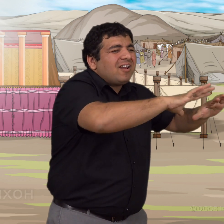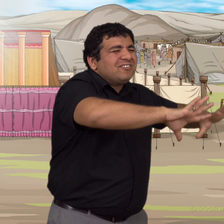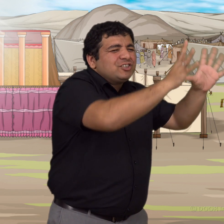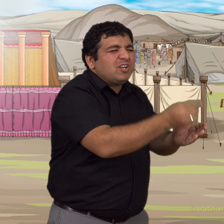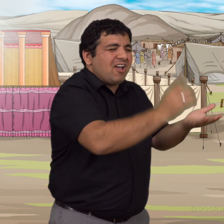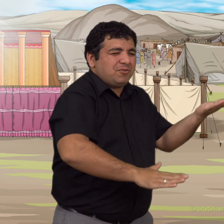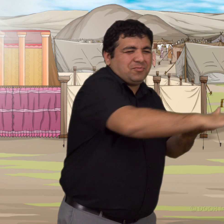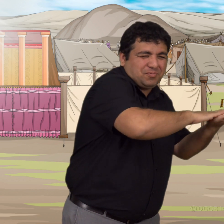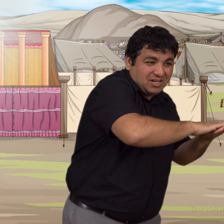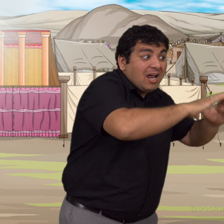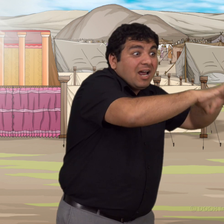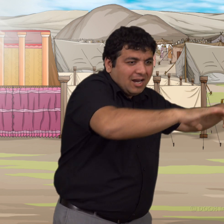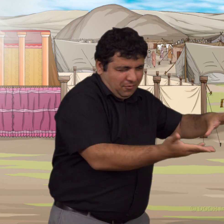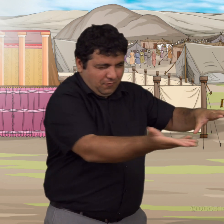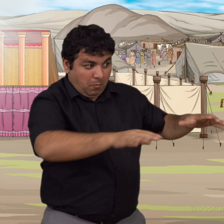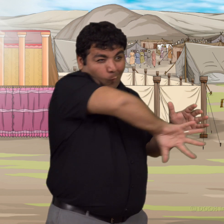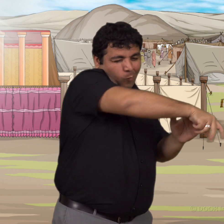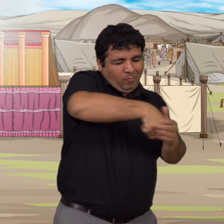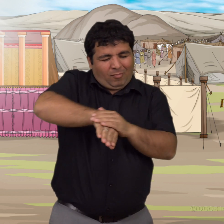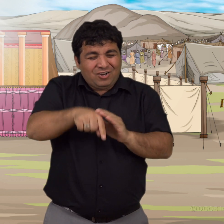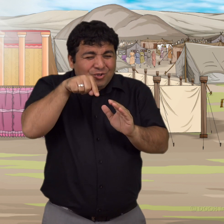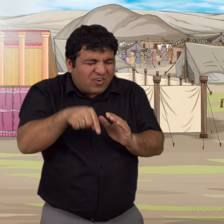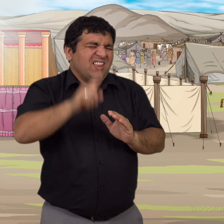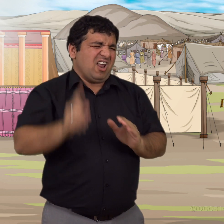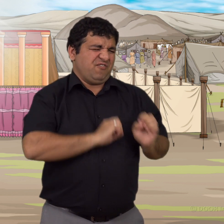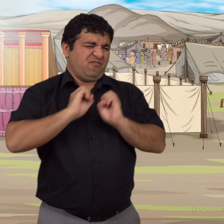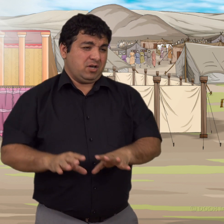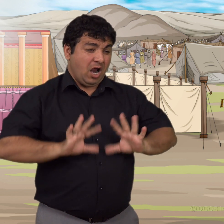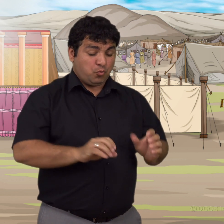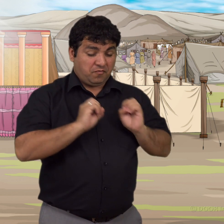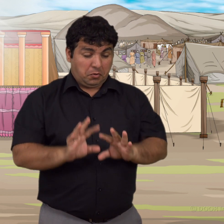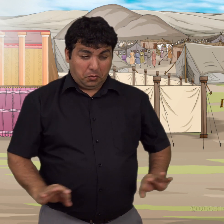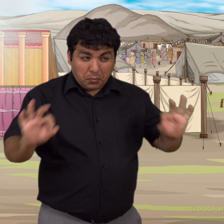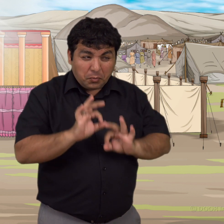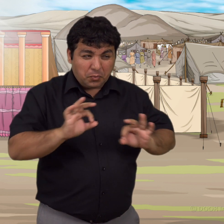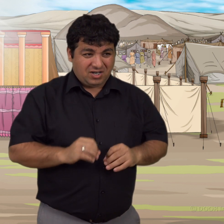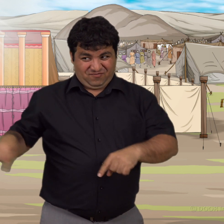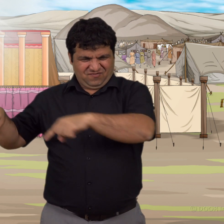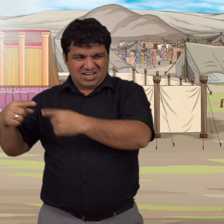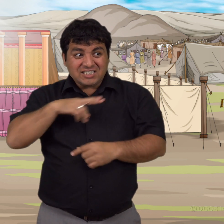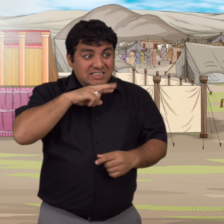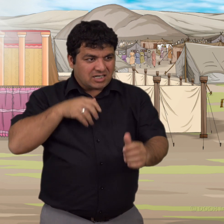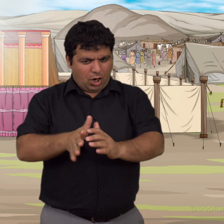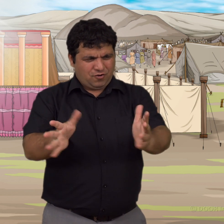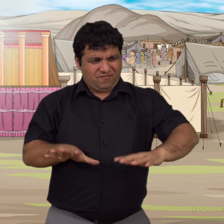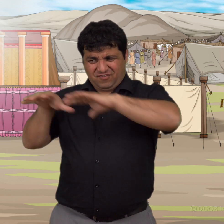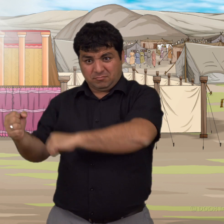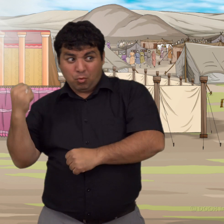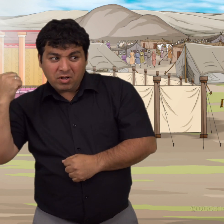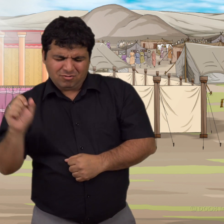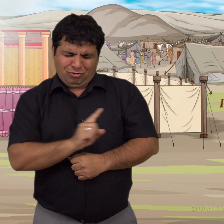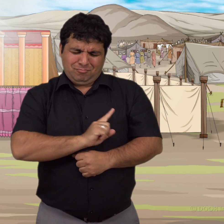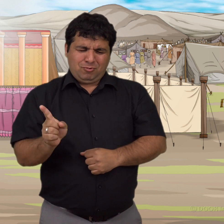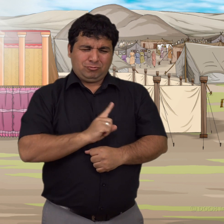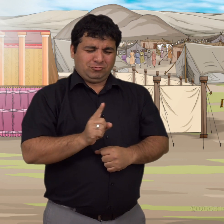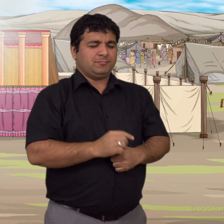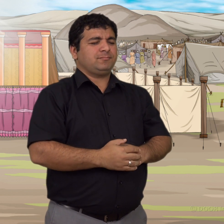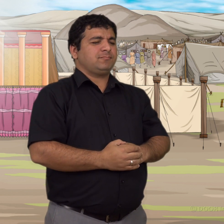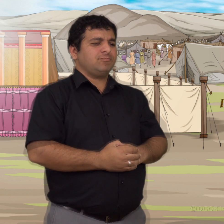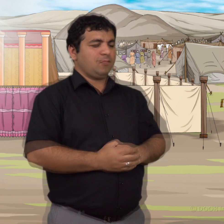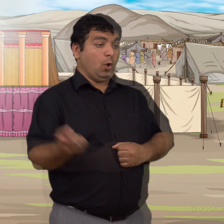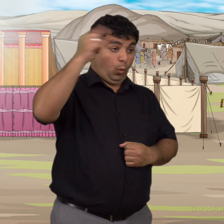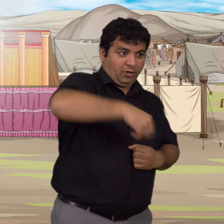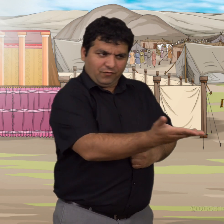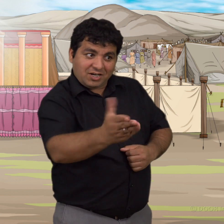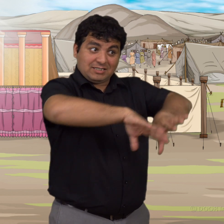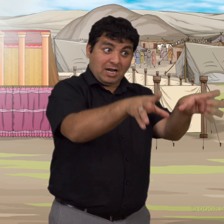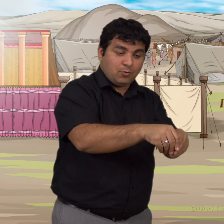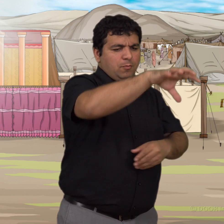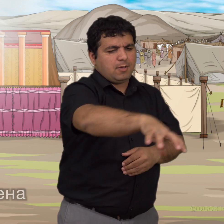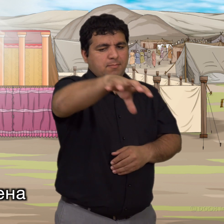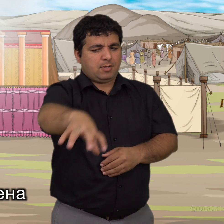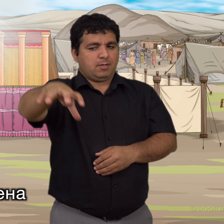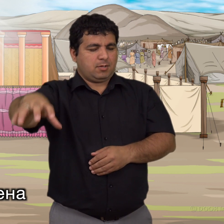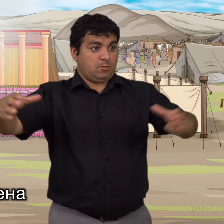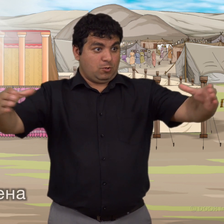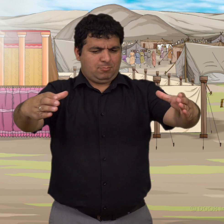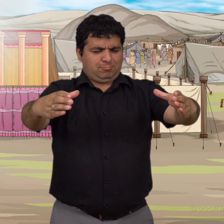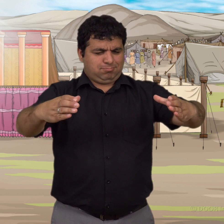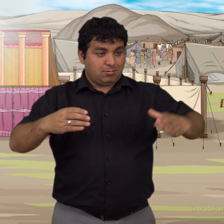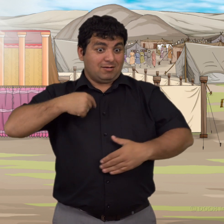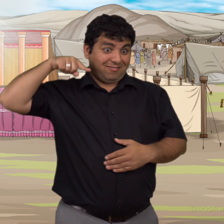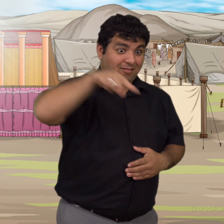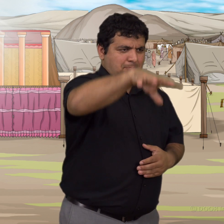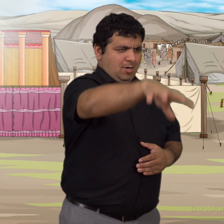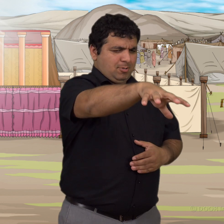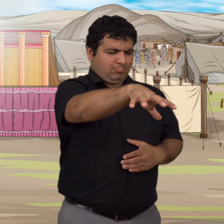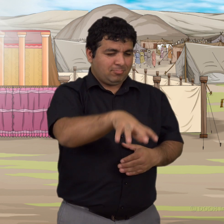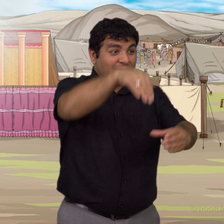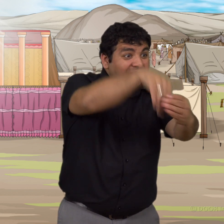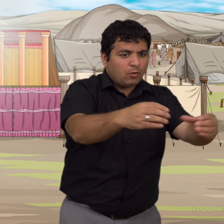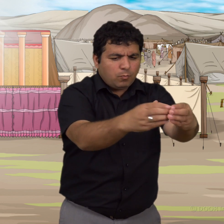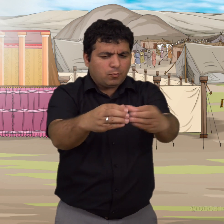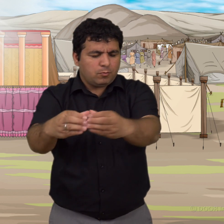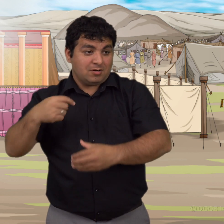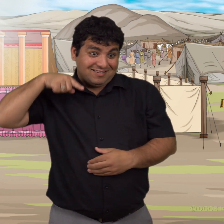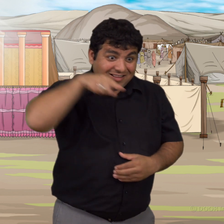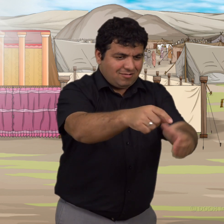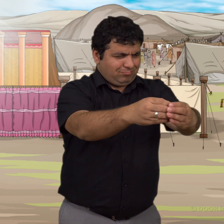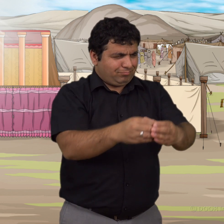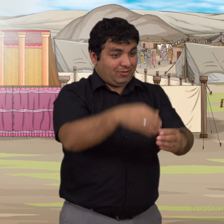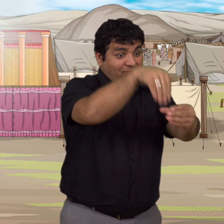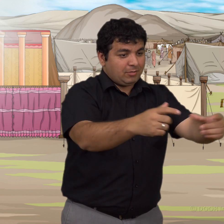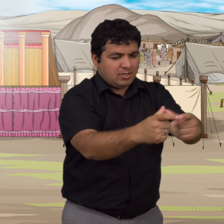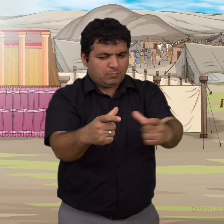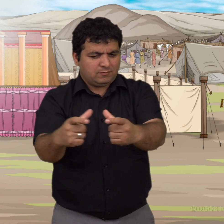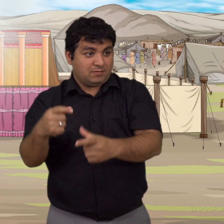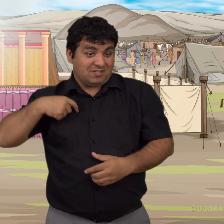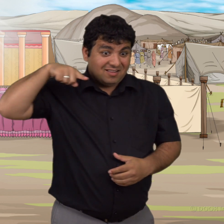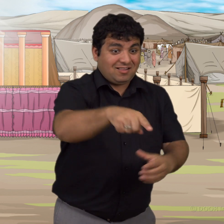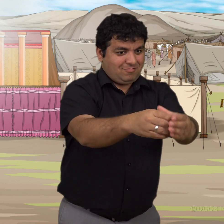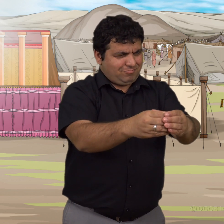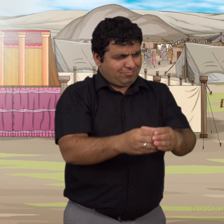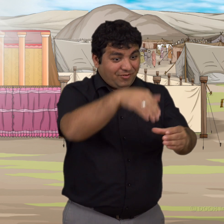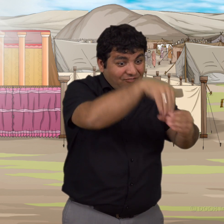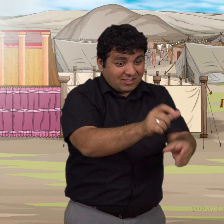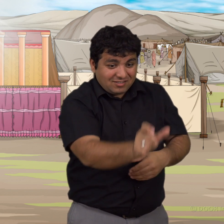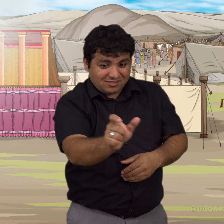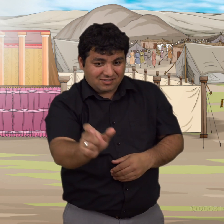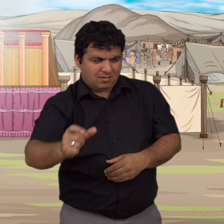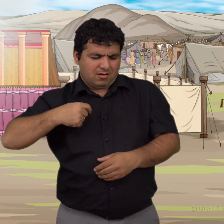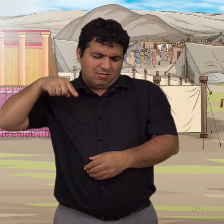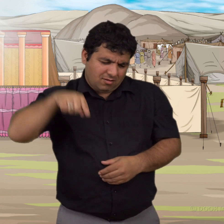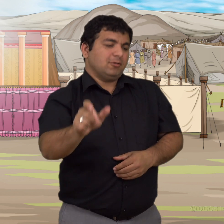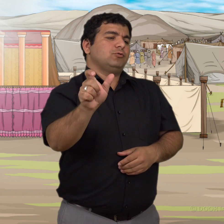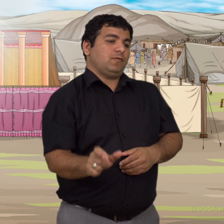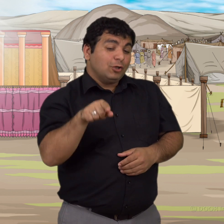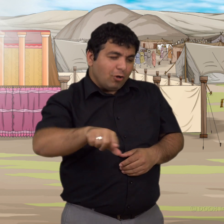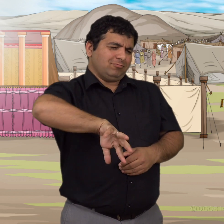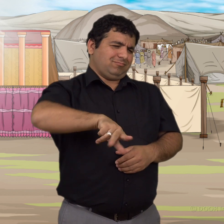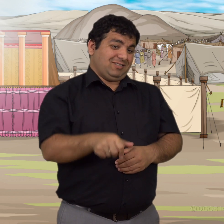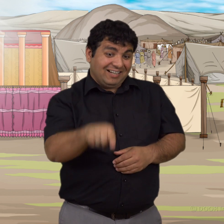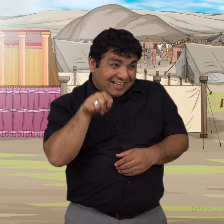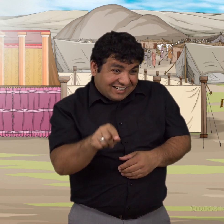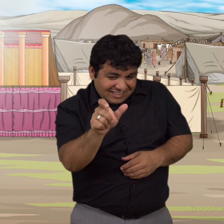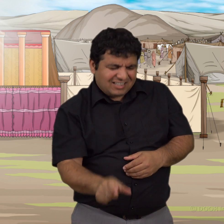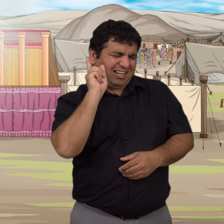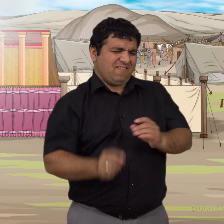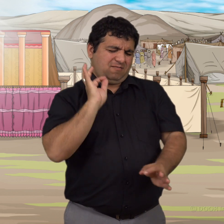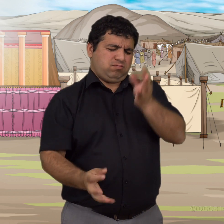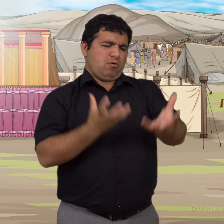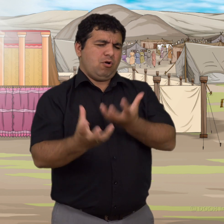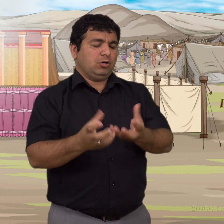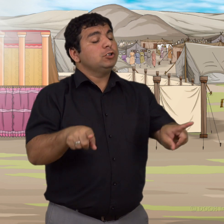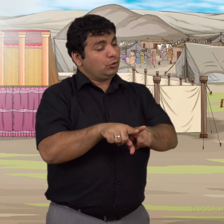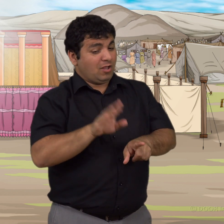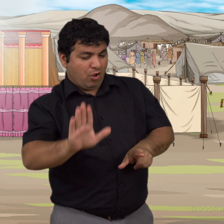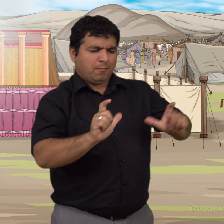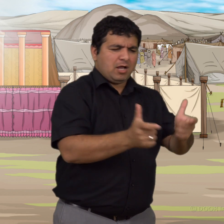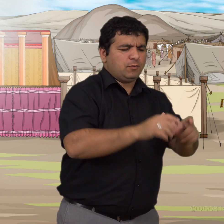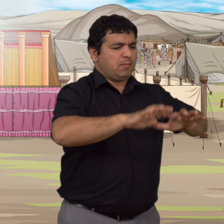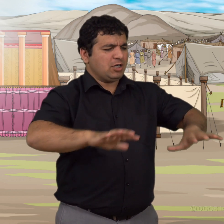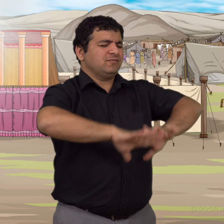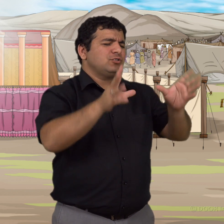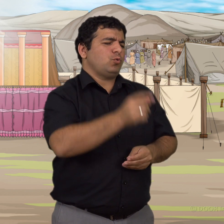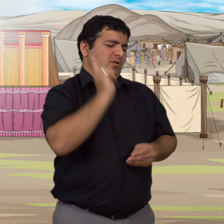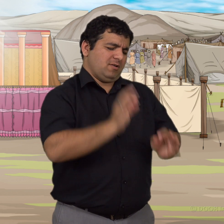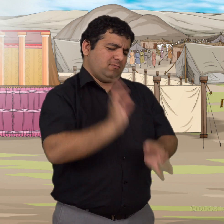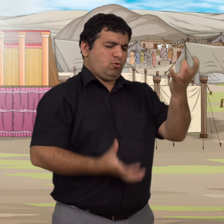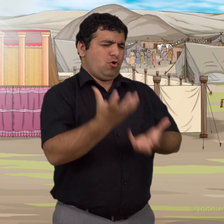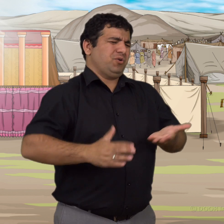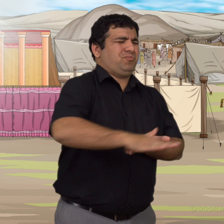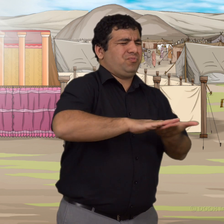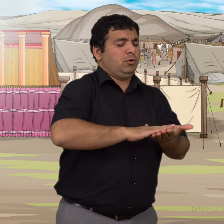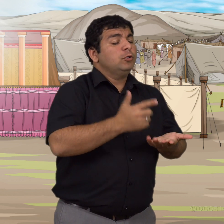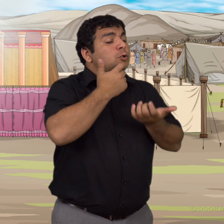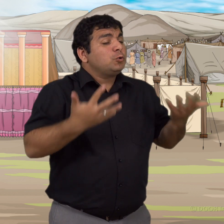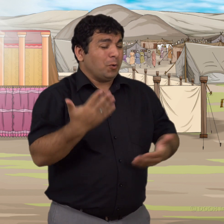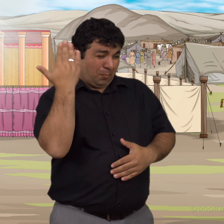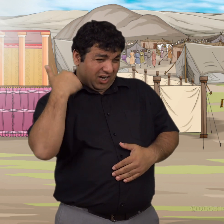You cannot stand against your enemies until you remove them. In the morning you must present yourselves tribe by tribe. The tribe that the LORD selects shall come forward clan by clan, and the clan that the LORD selects shall come forward family by family, and the family that the LORD selects shall come forward man by man.